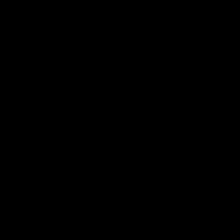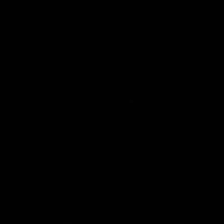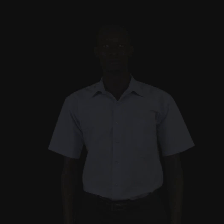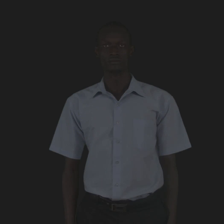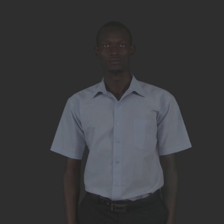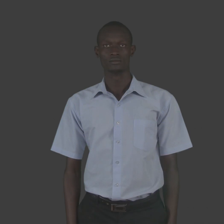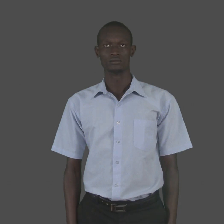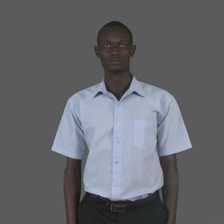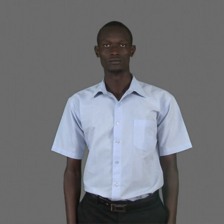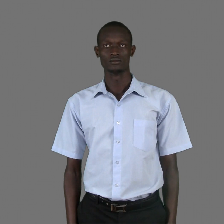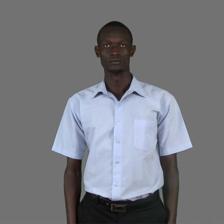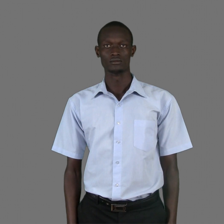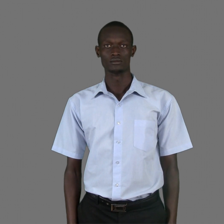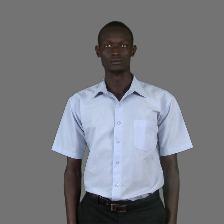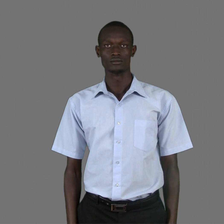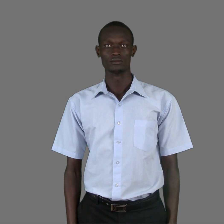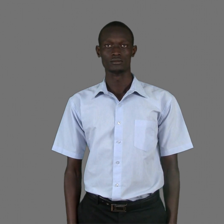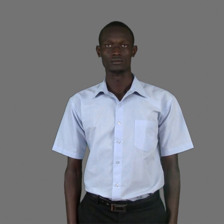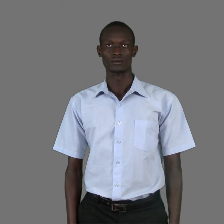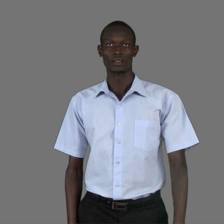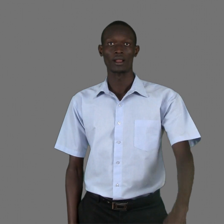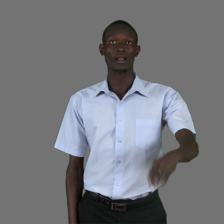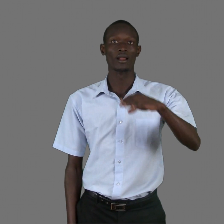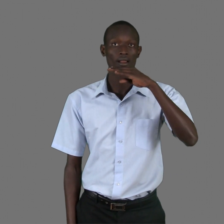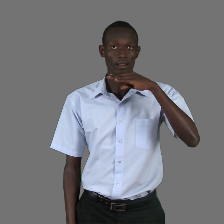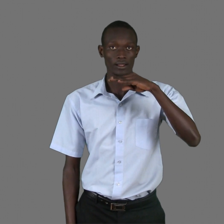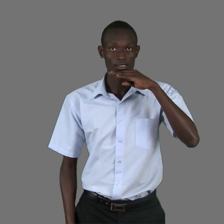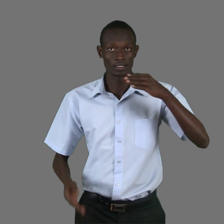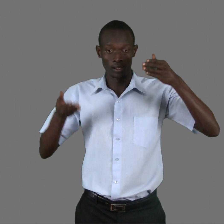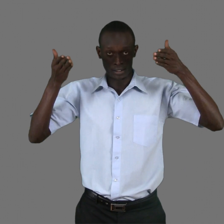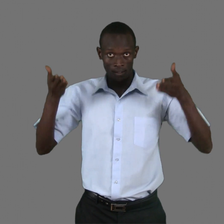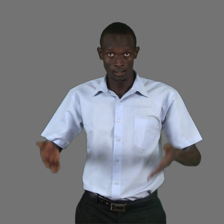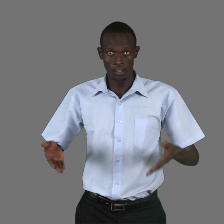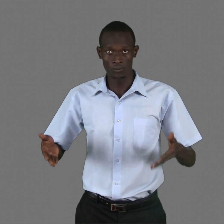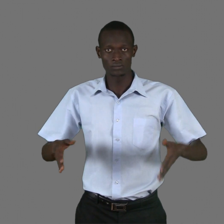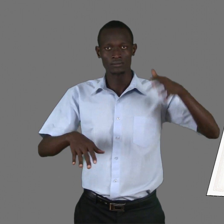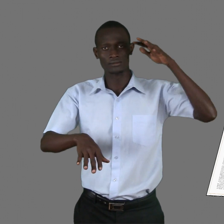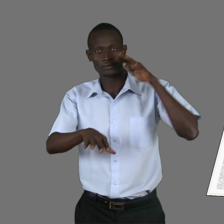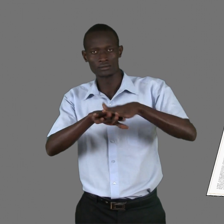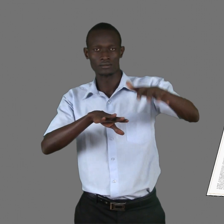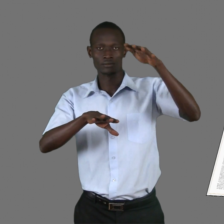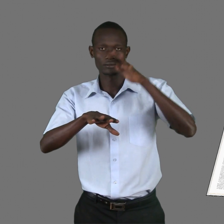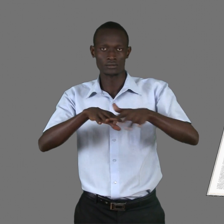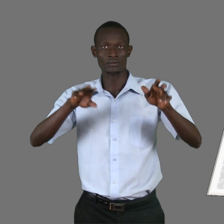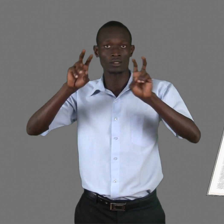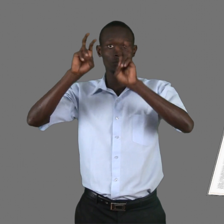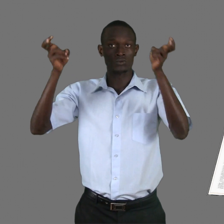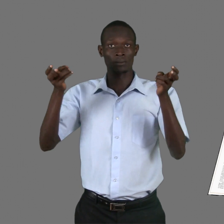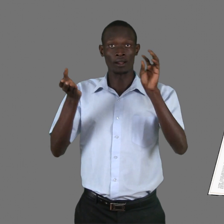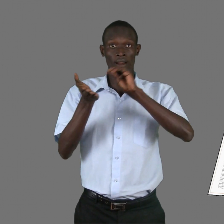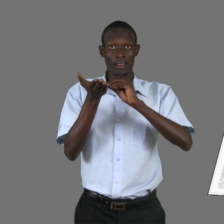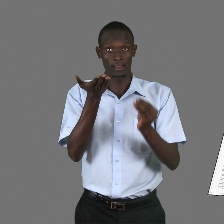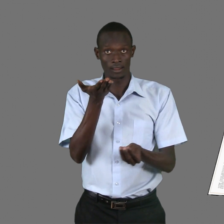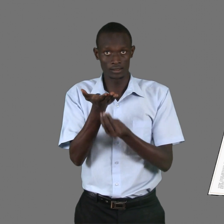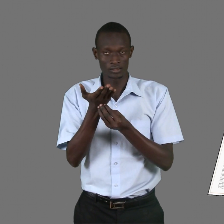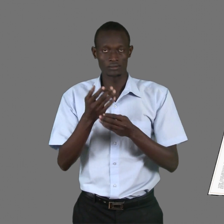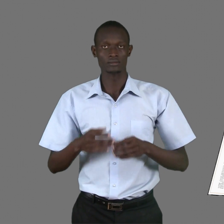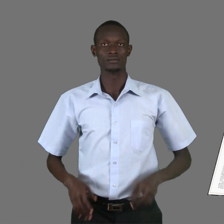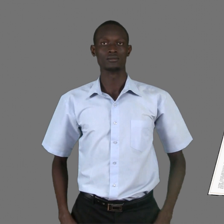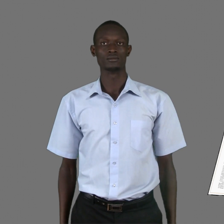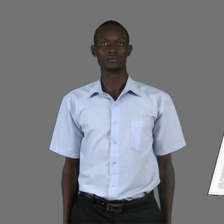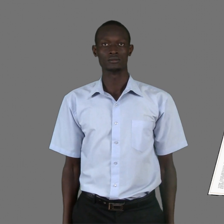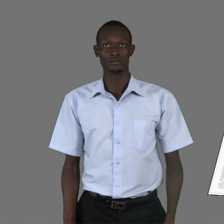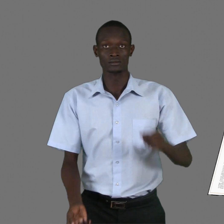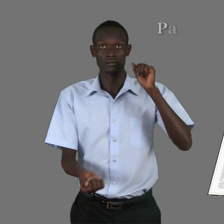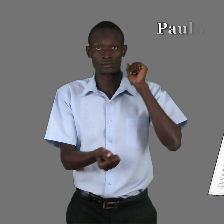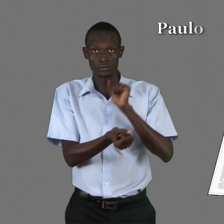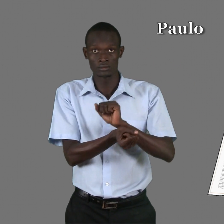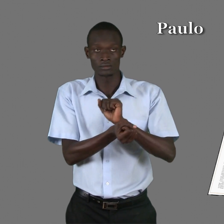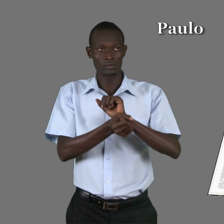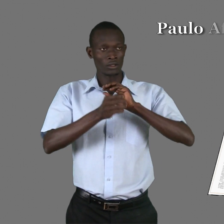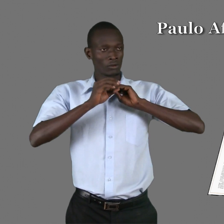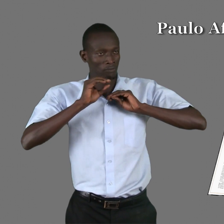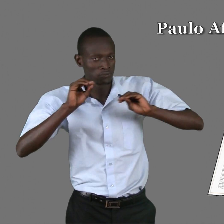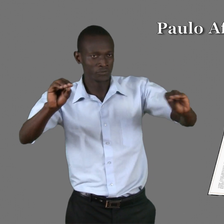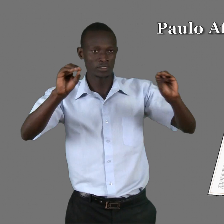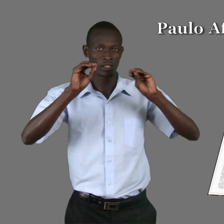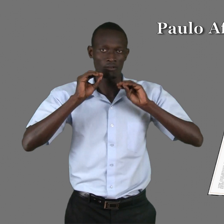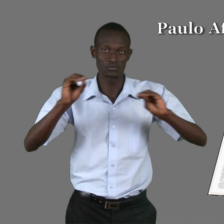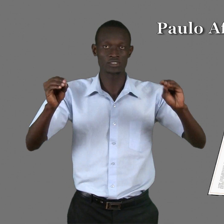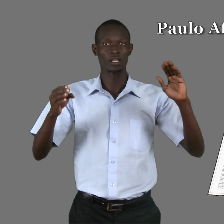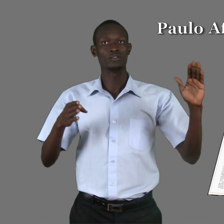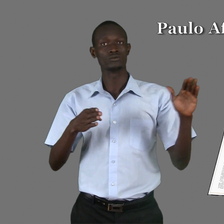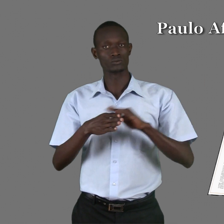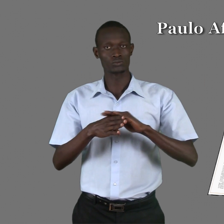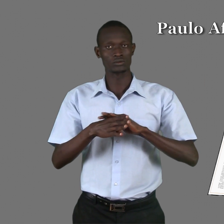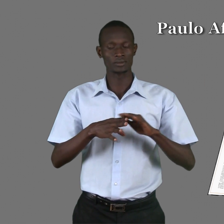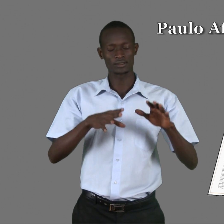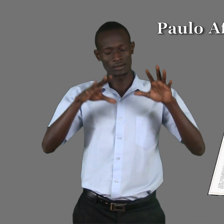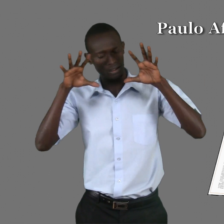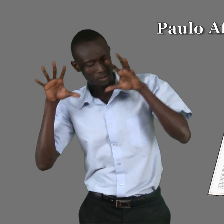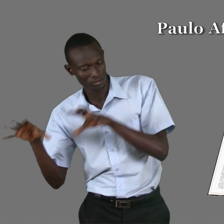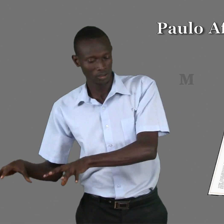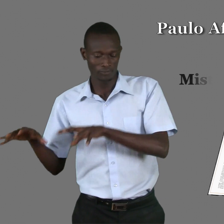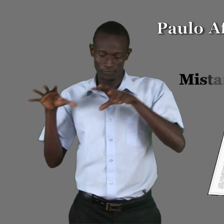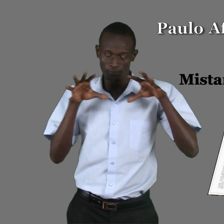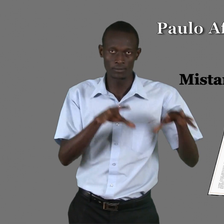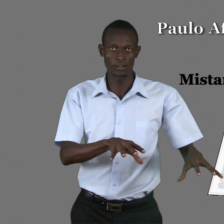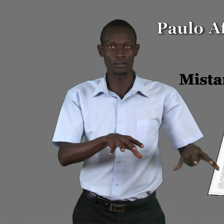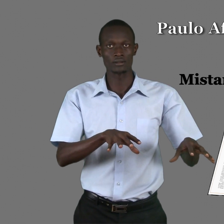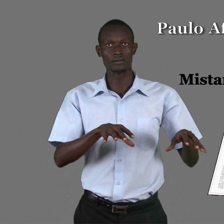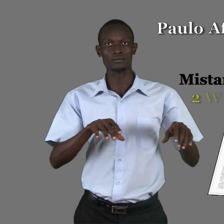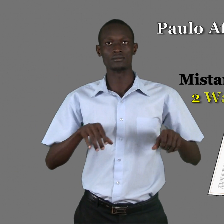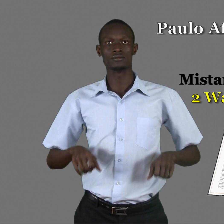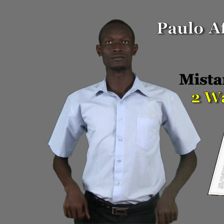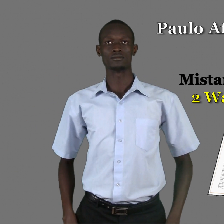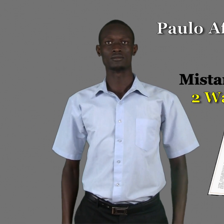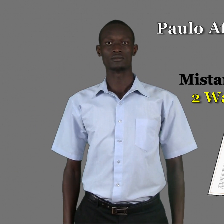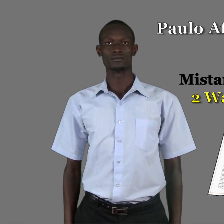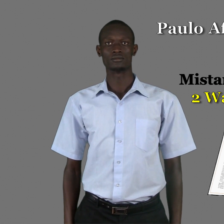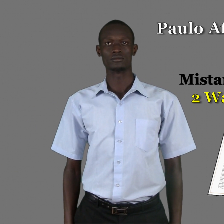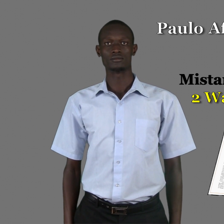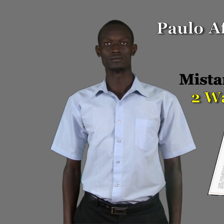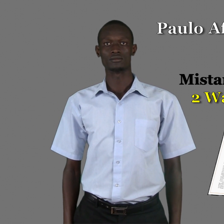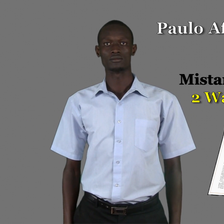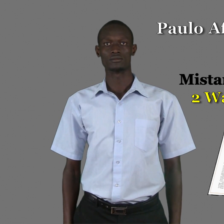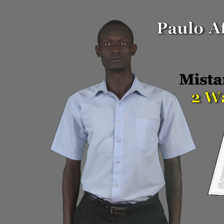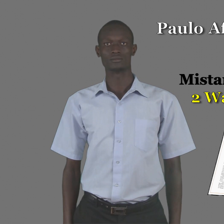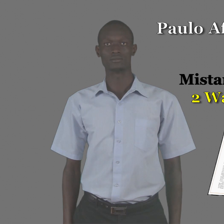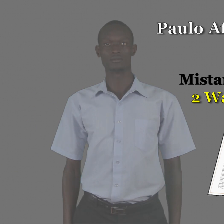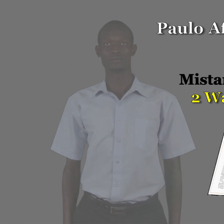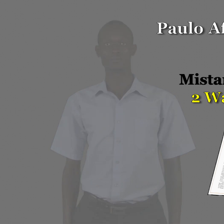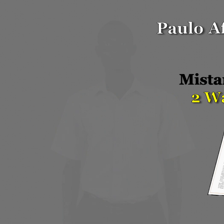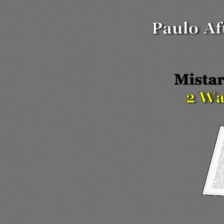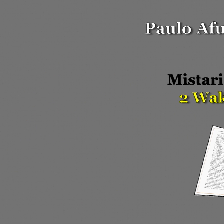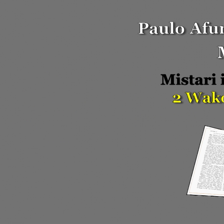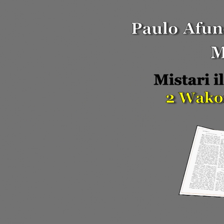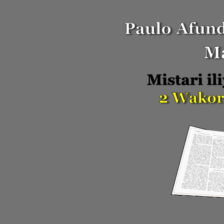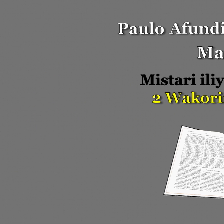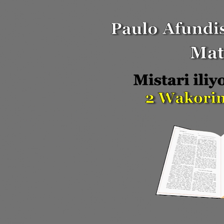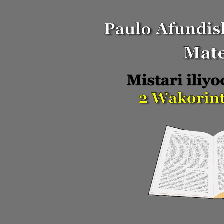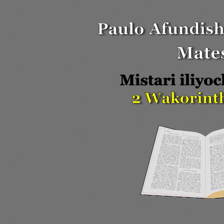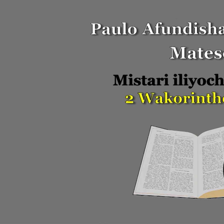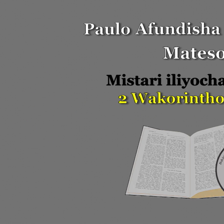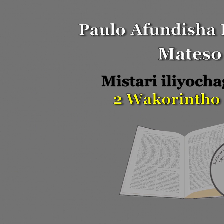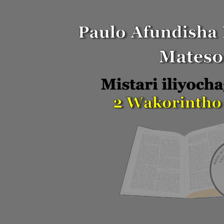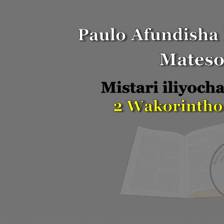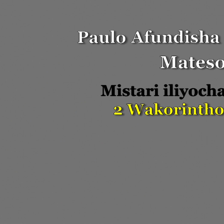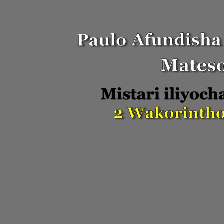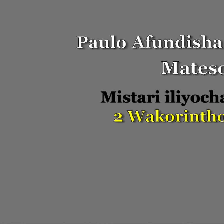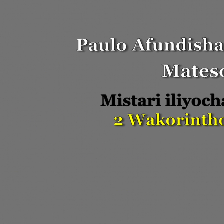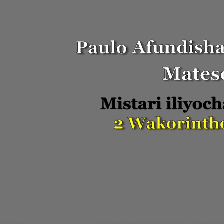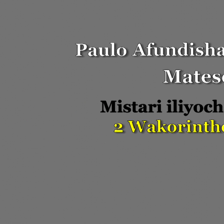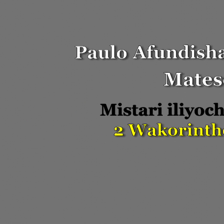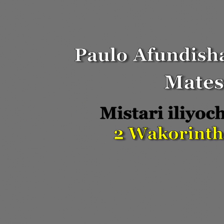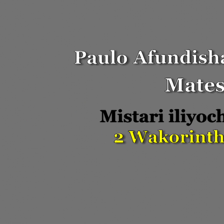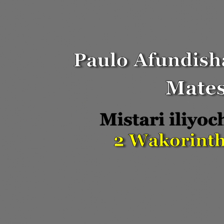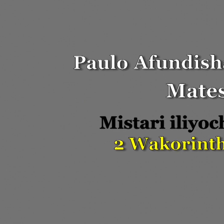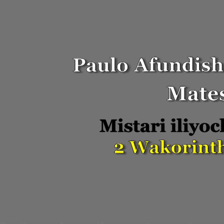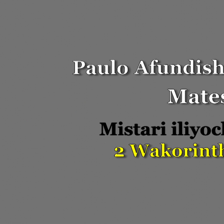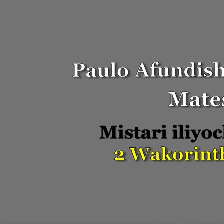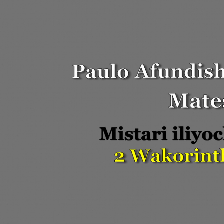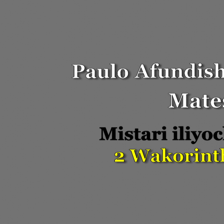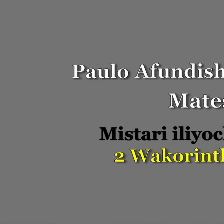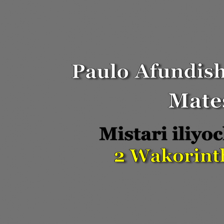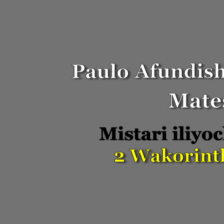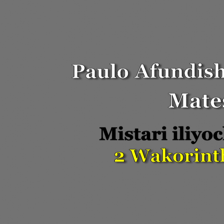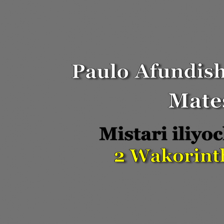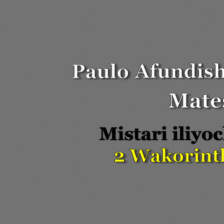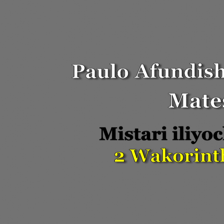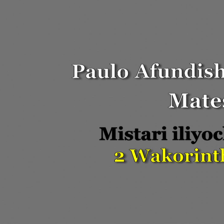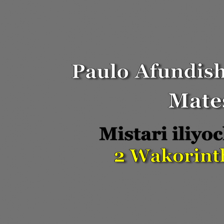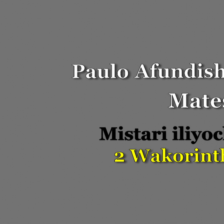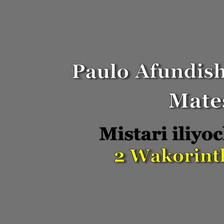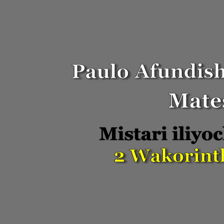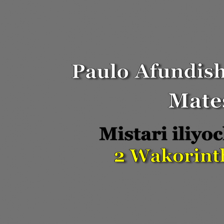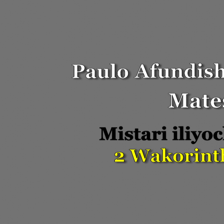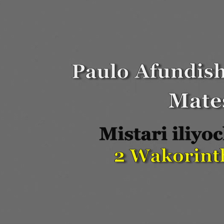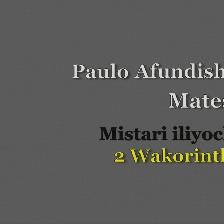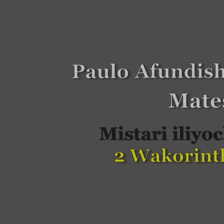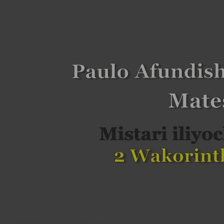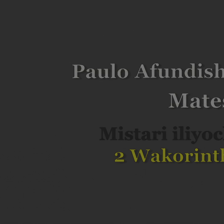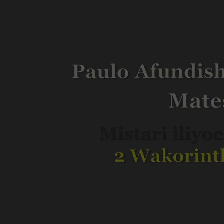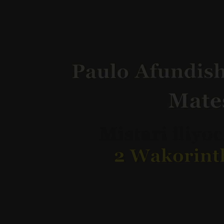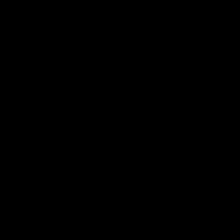Paul teaches about suffering